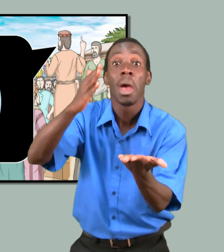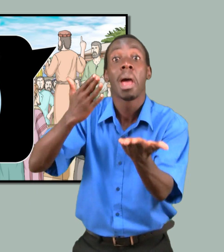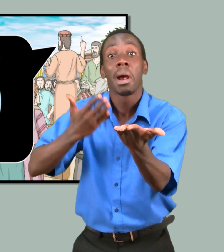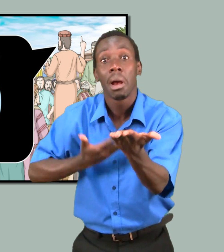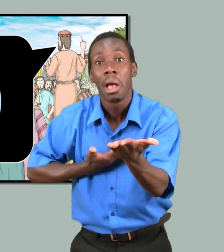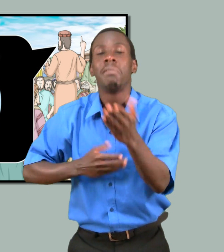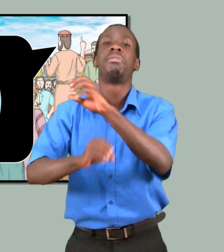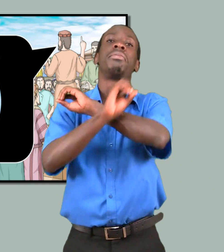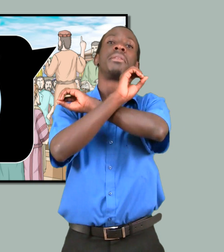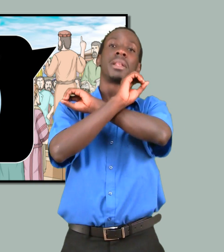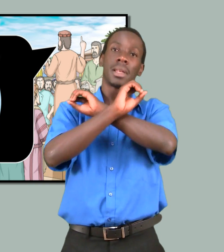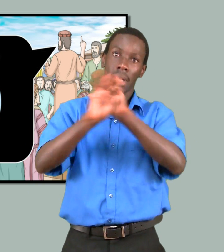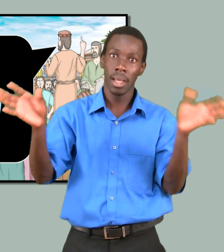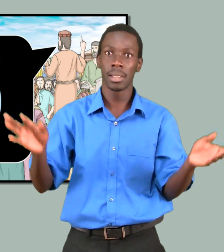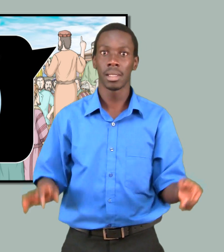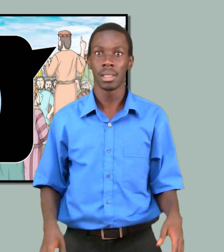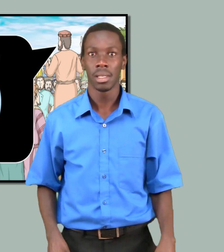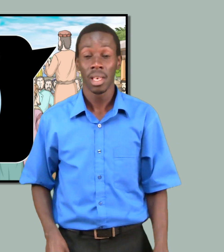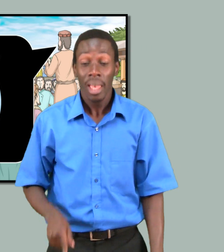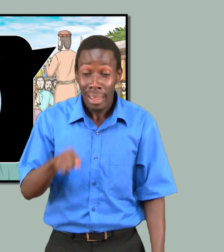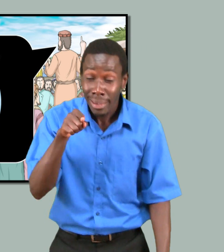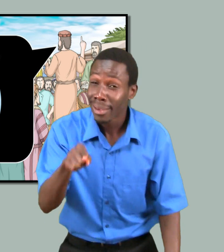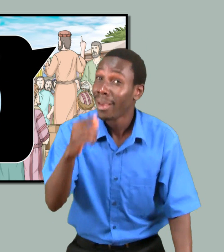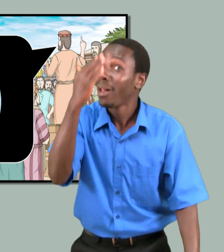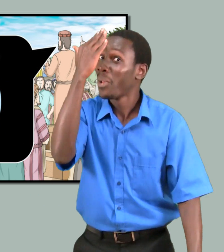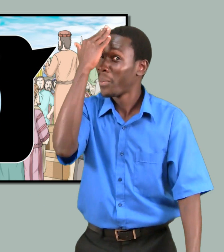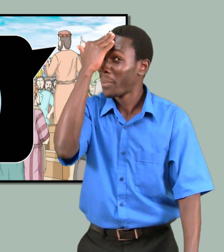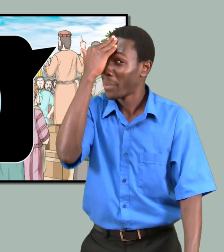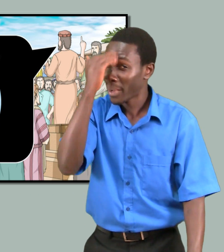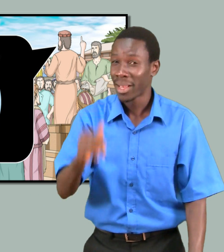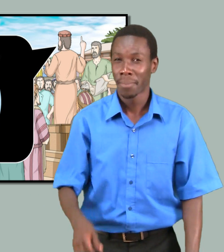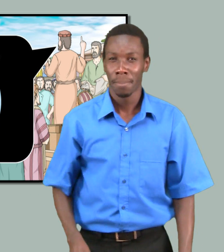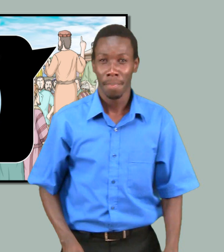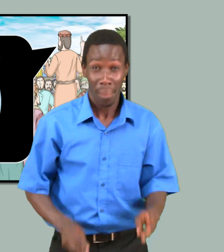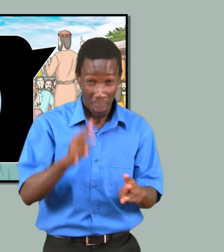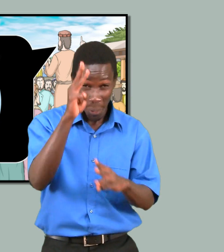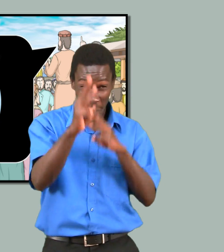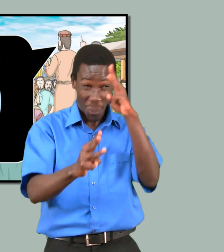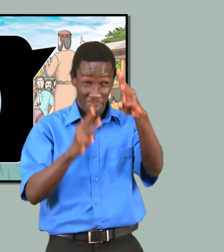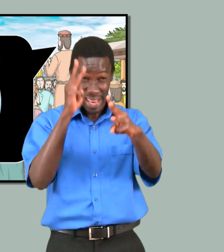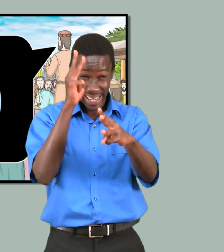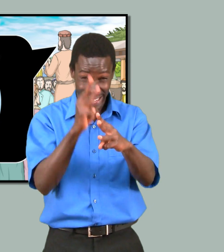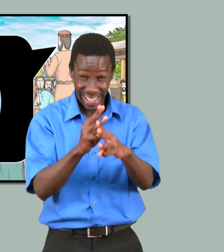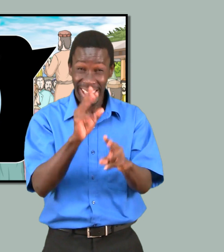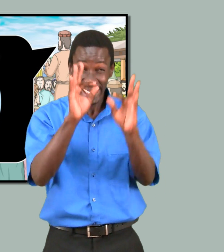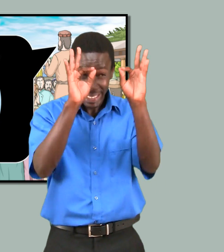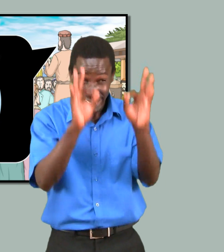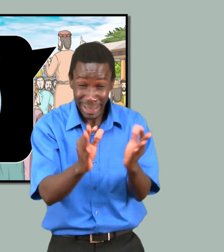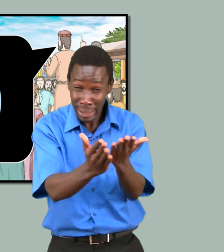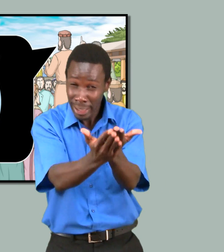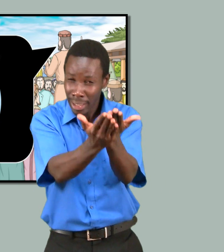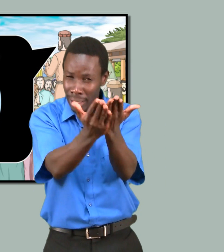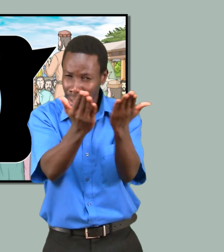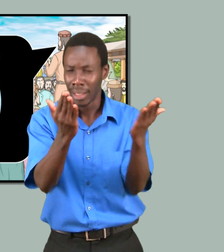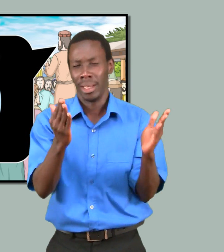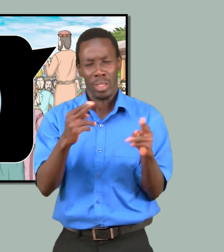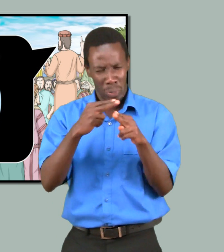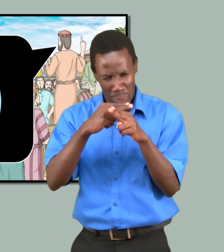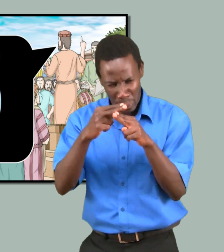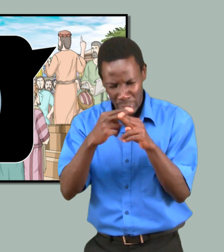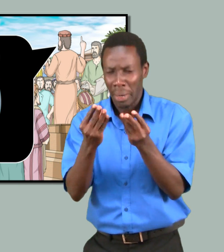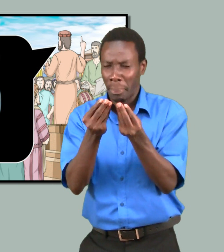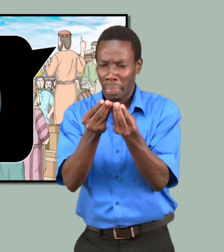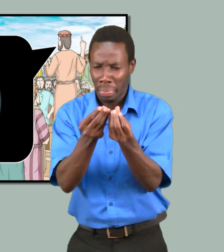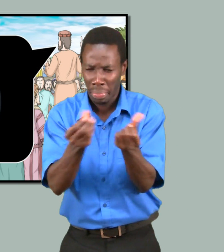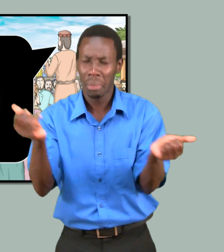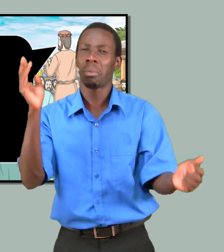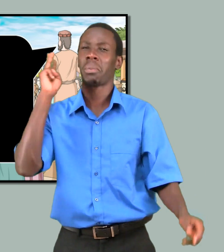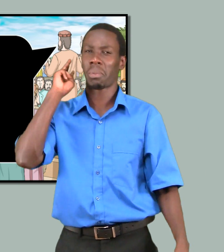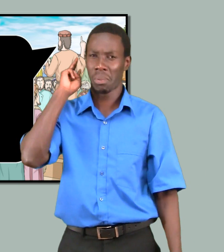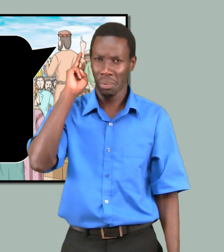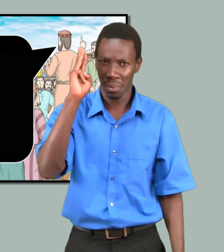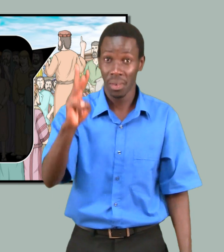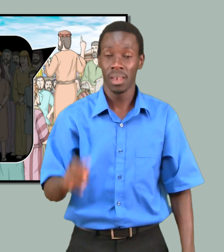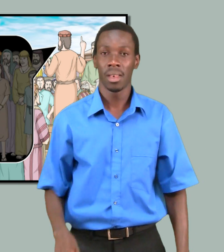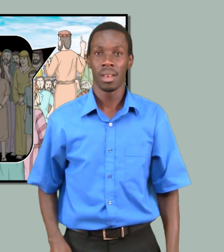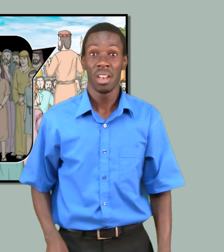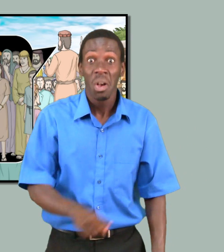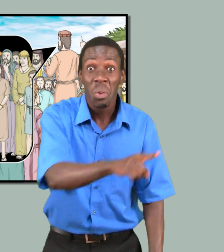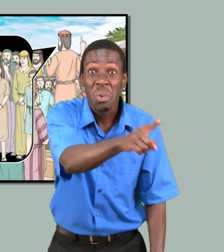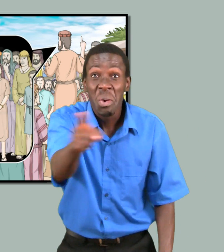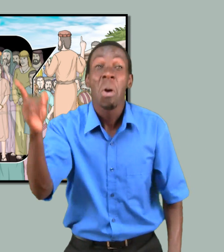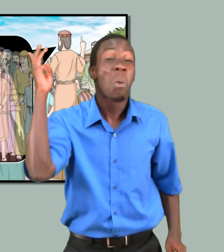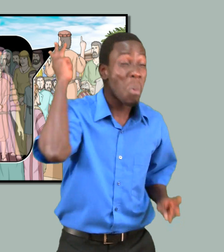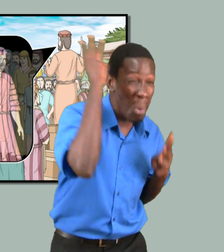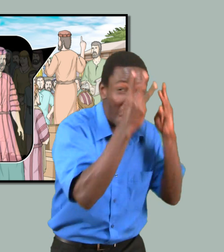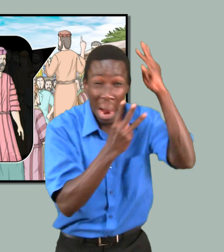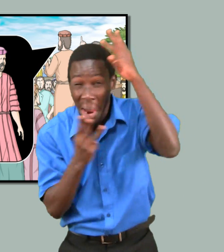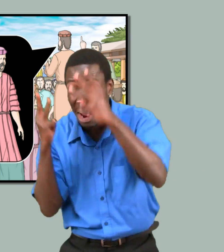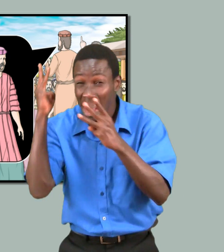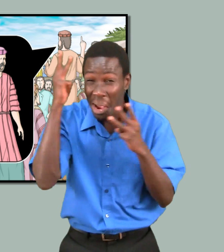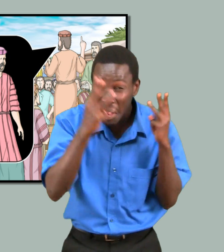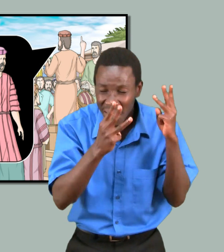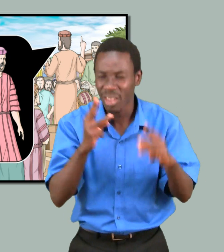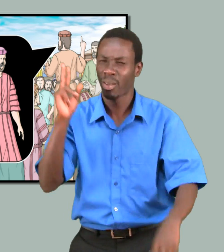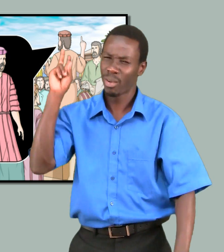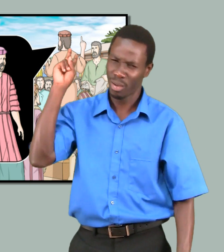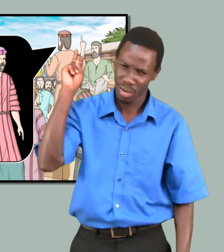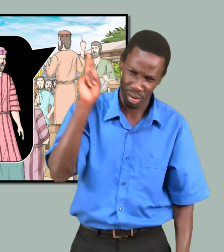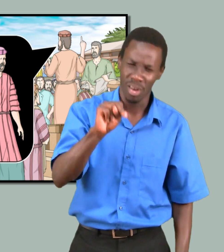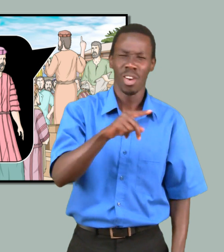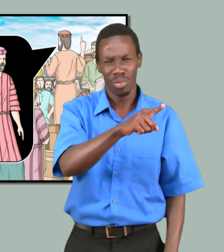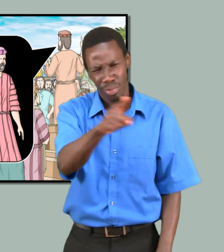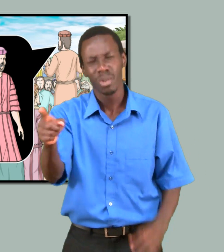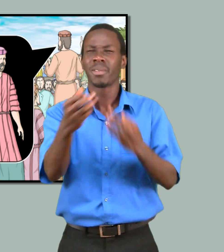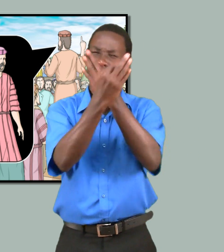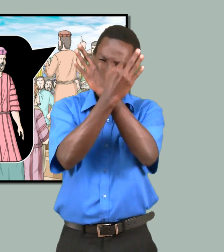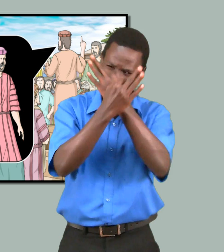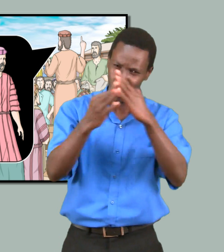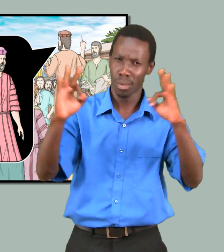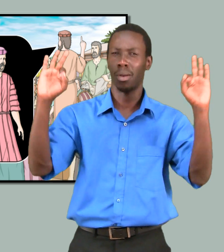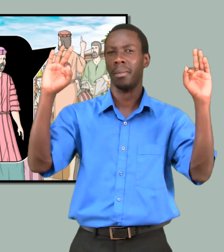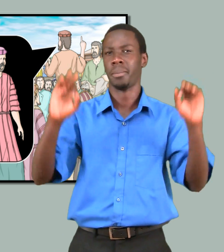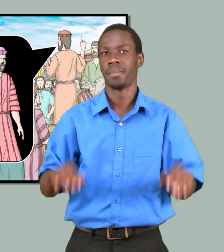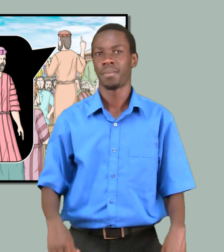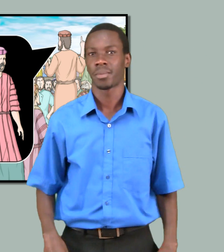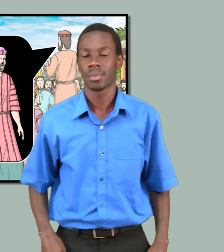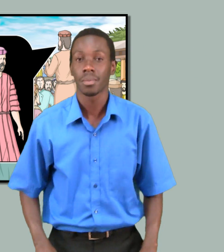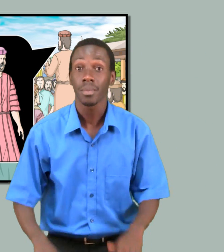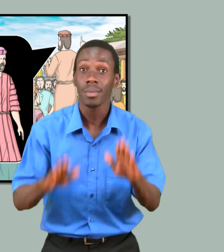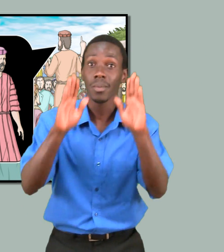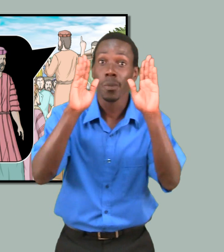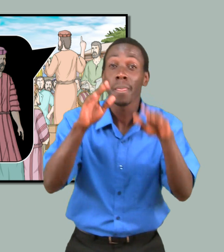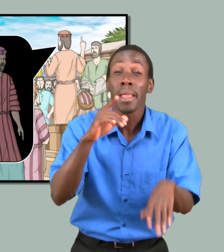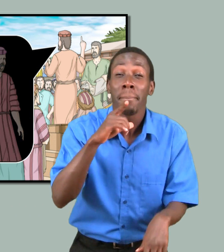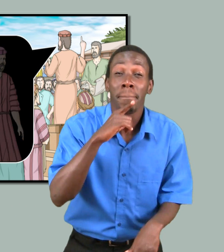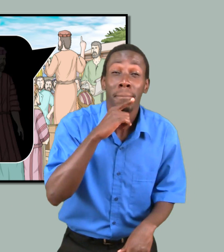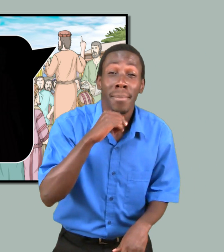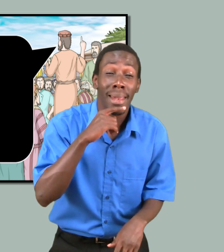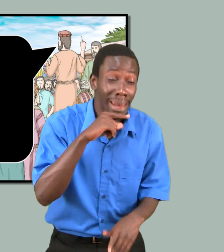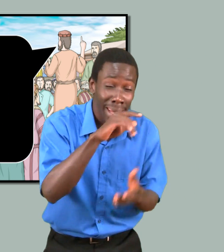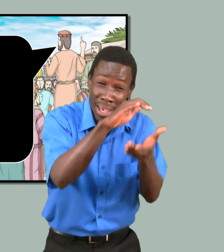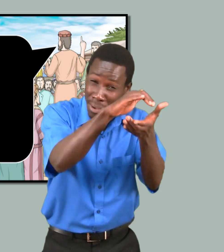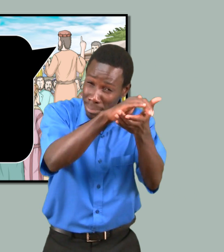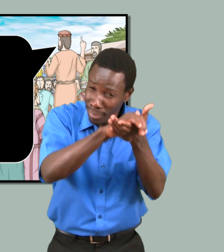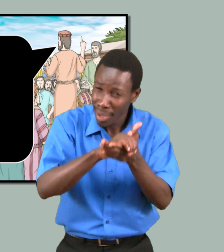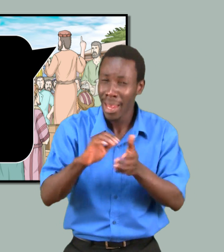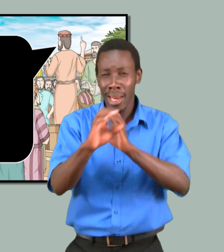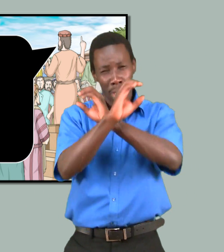I want you to be free from concern.